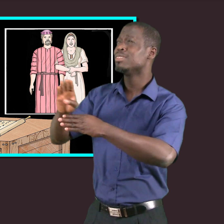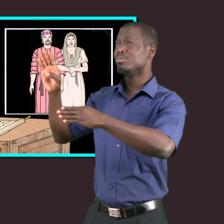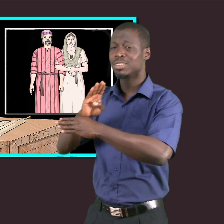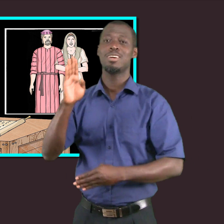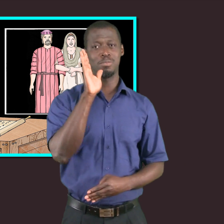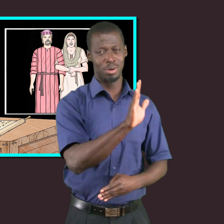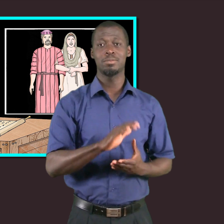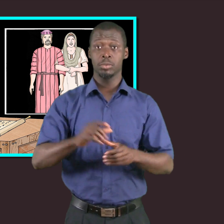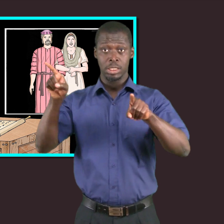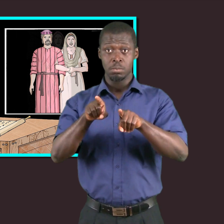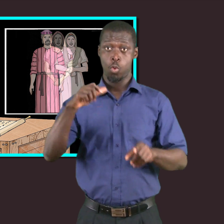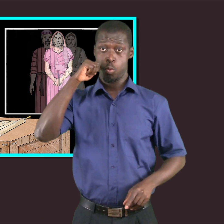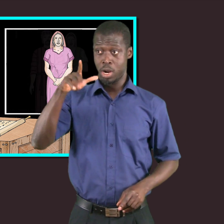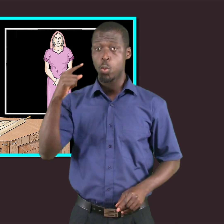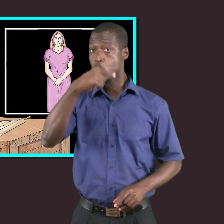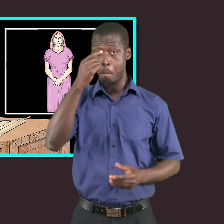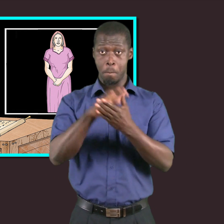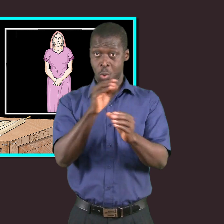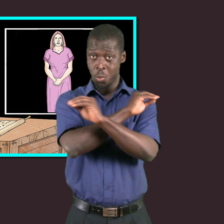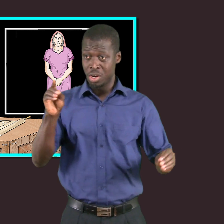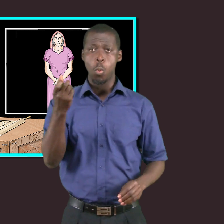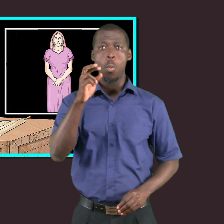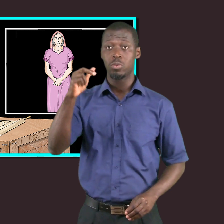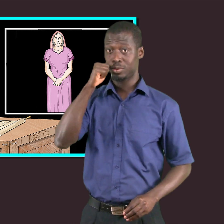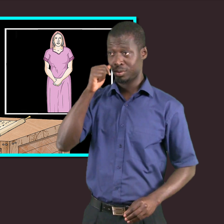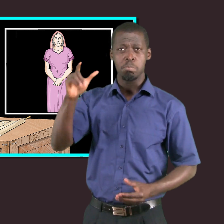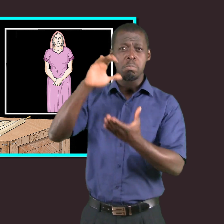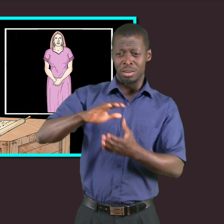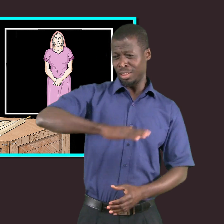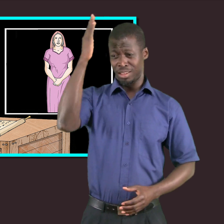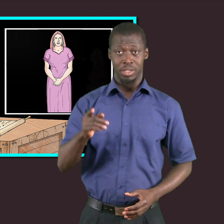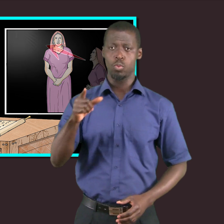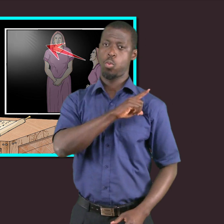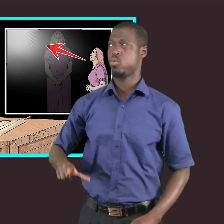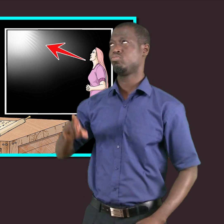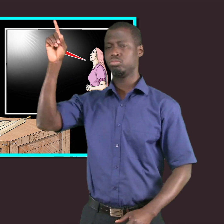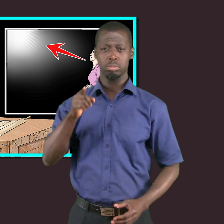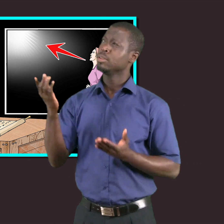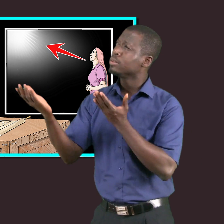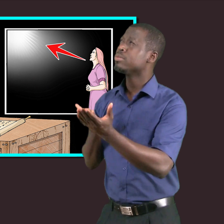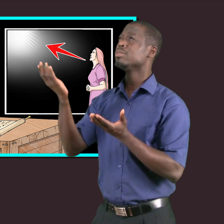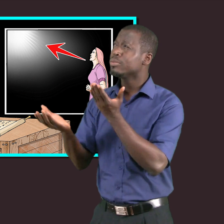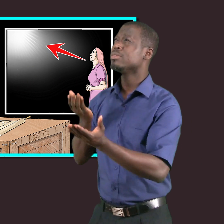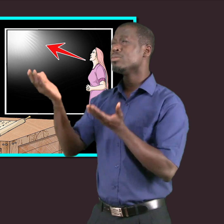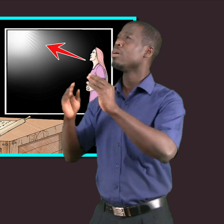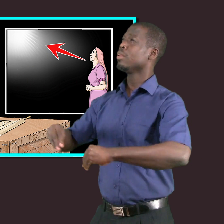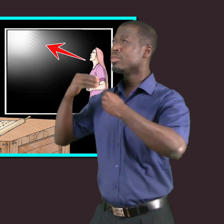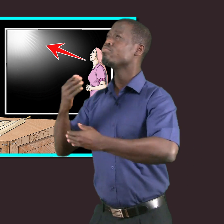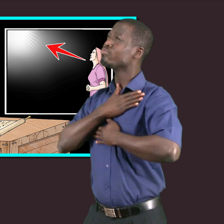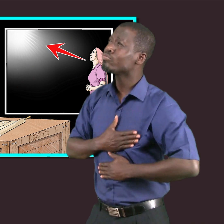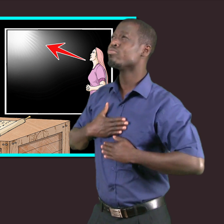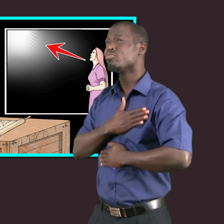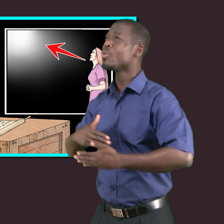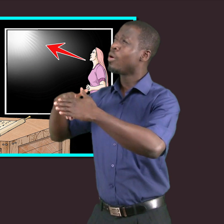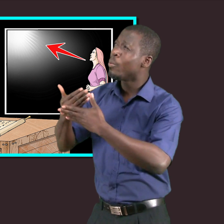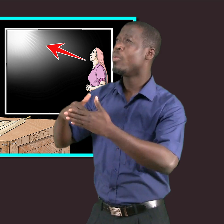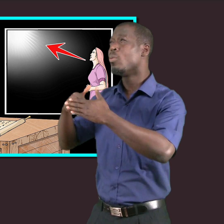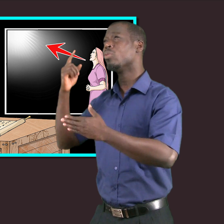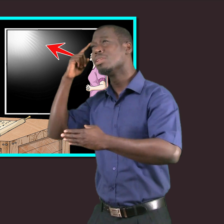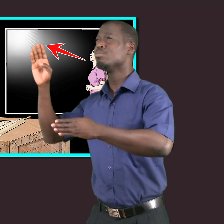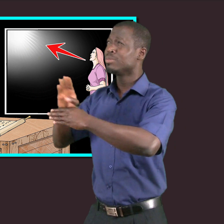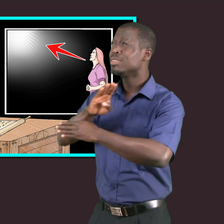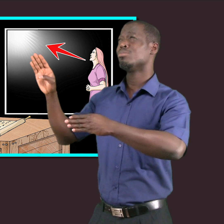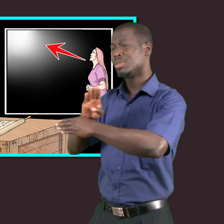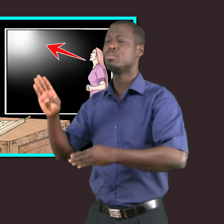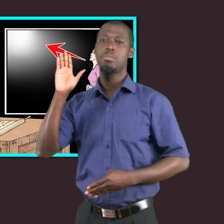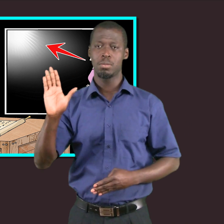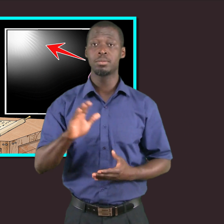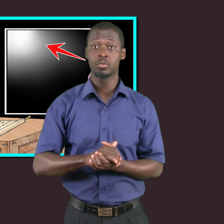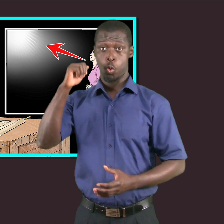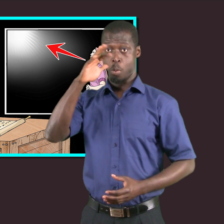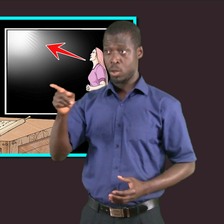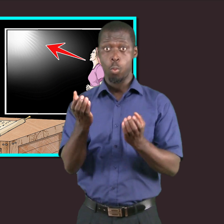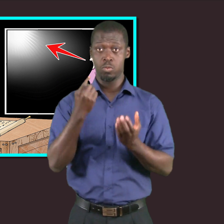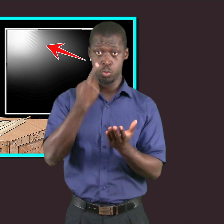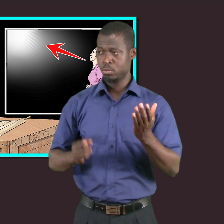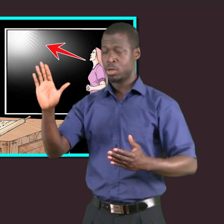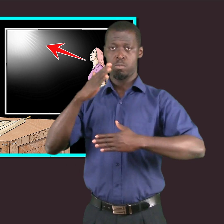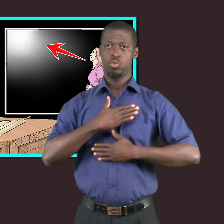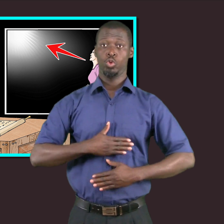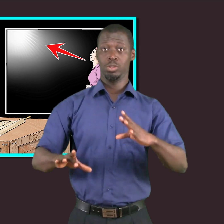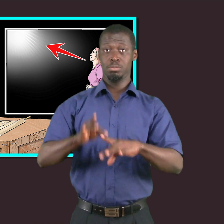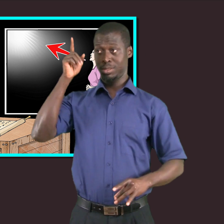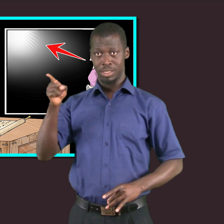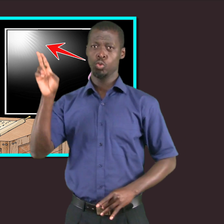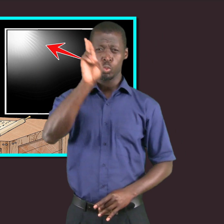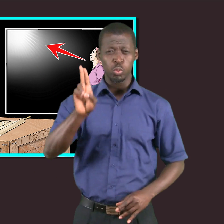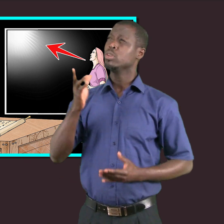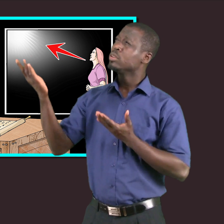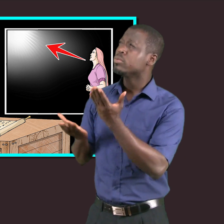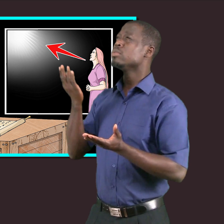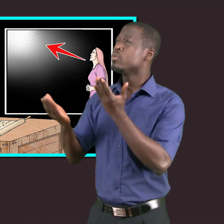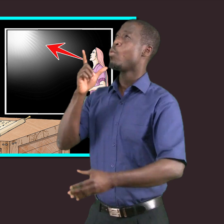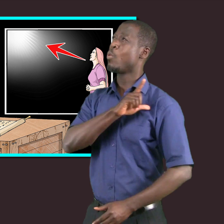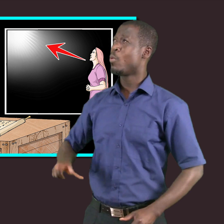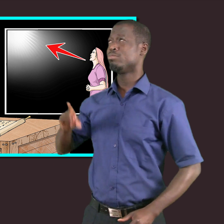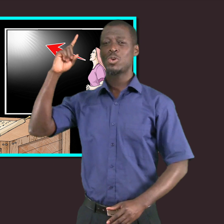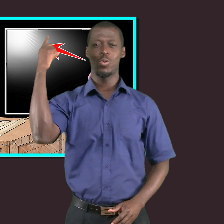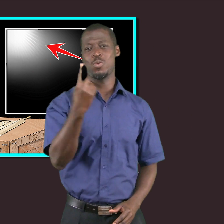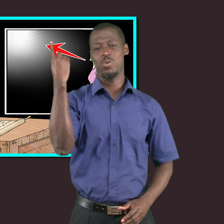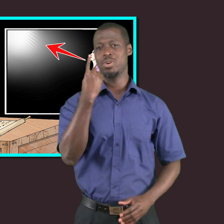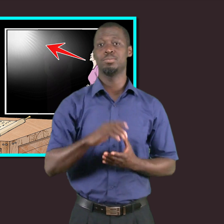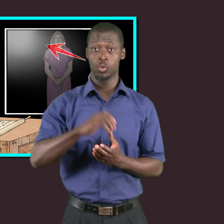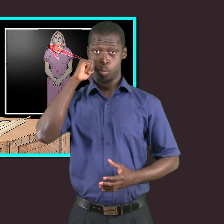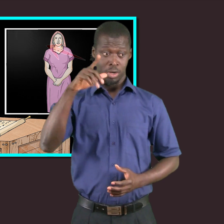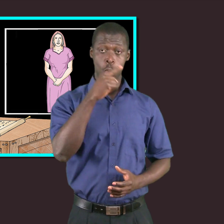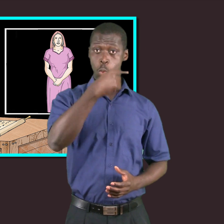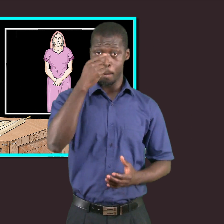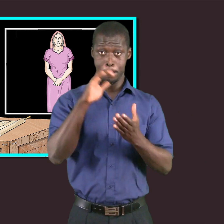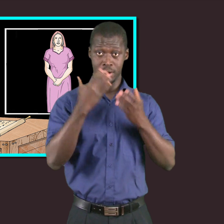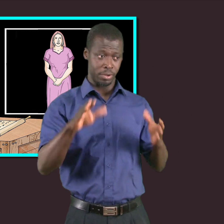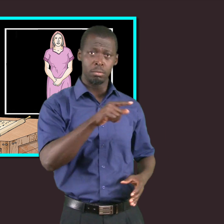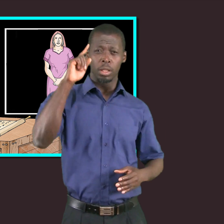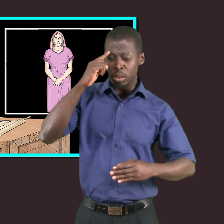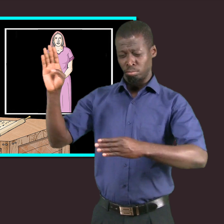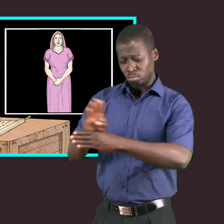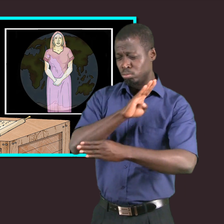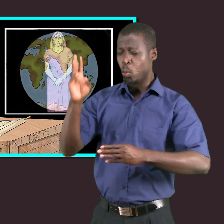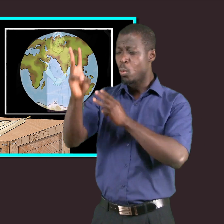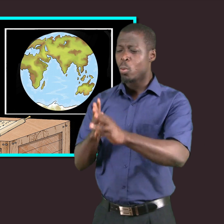The unmarried woman or virgin is concerned about the work of the Lord, how she can be holy in both body and spirit.